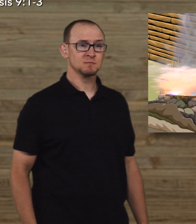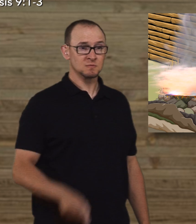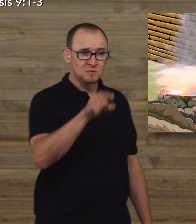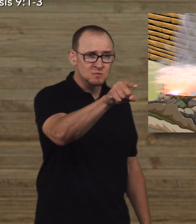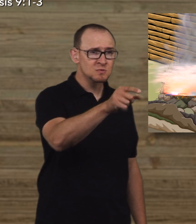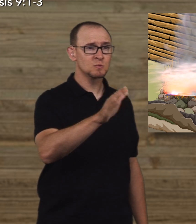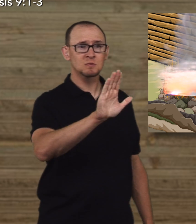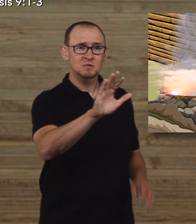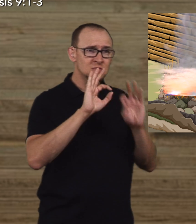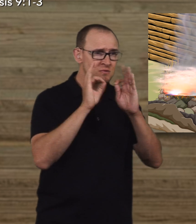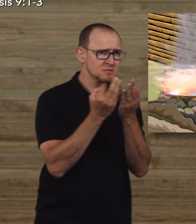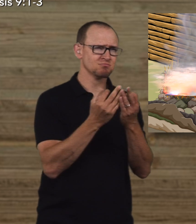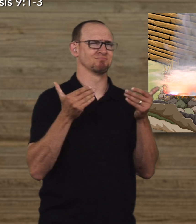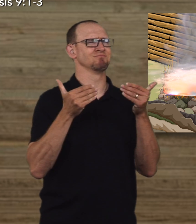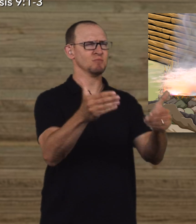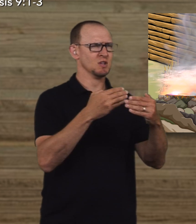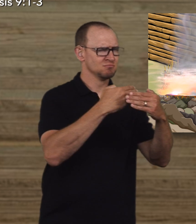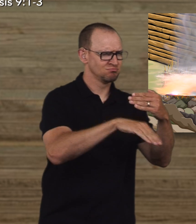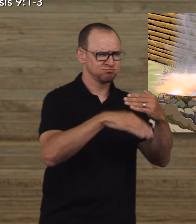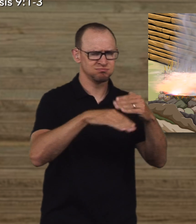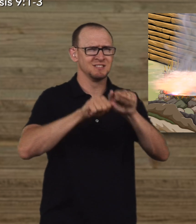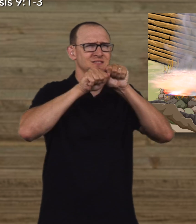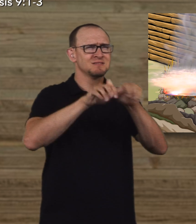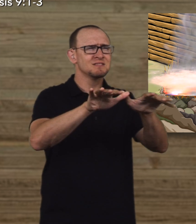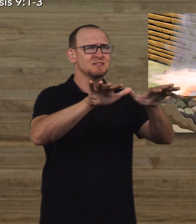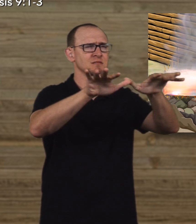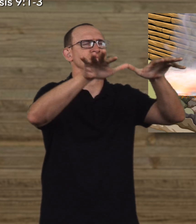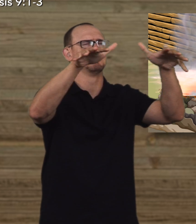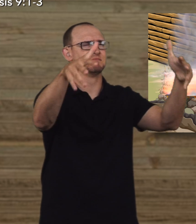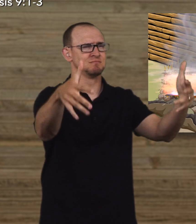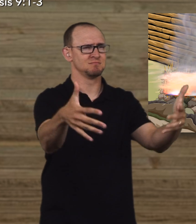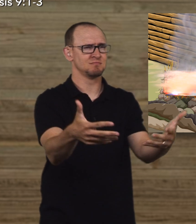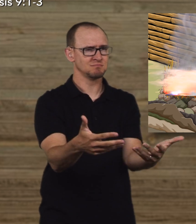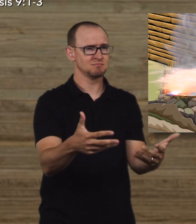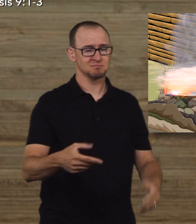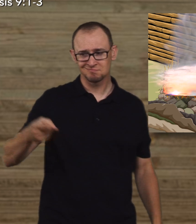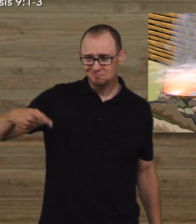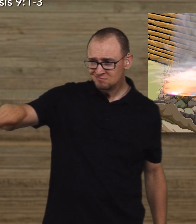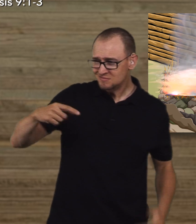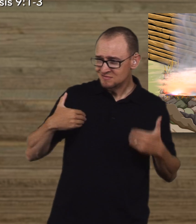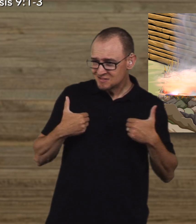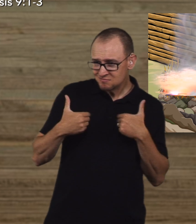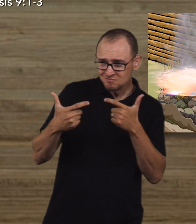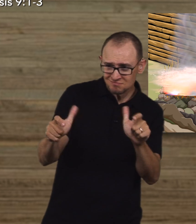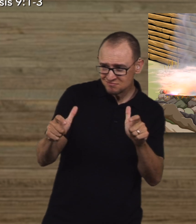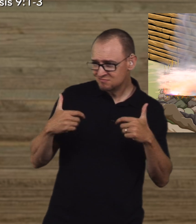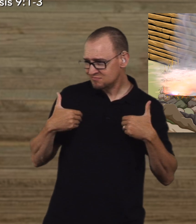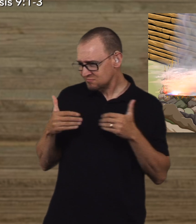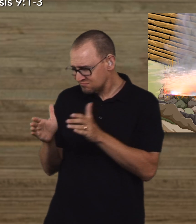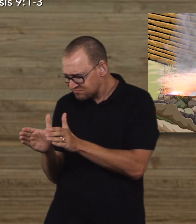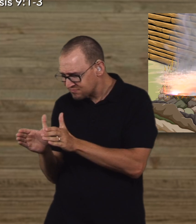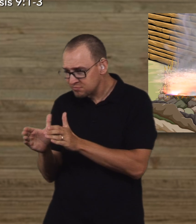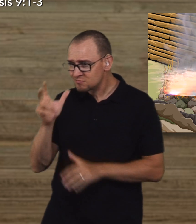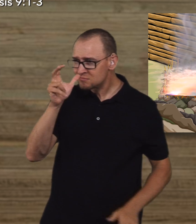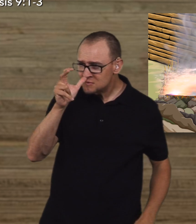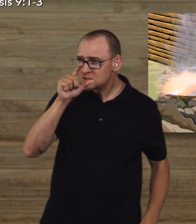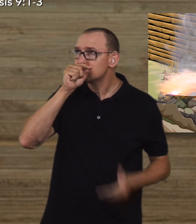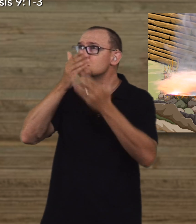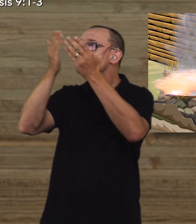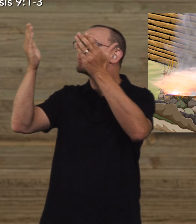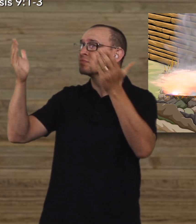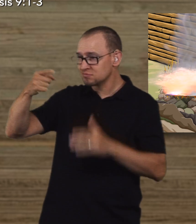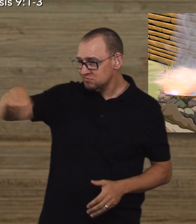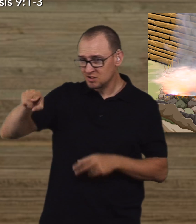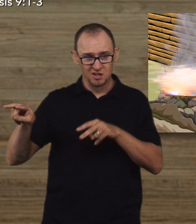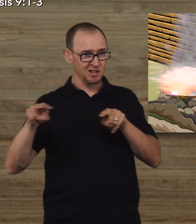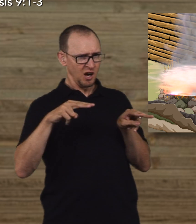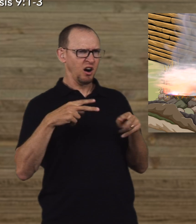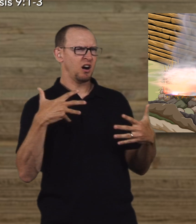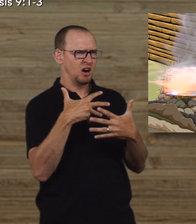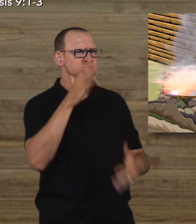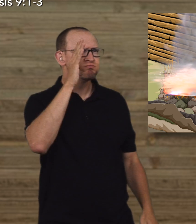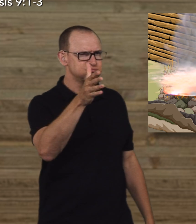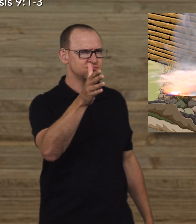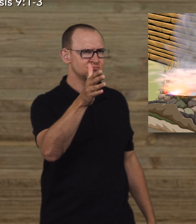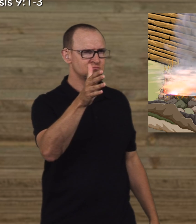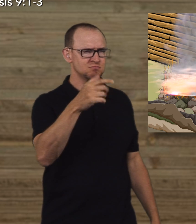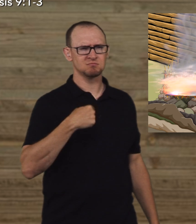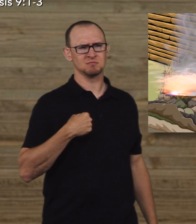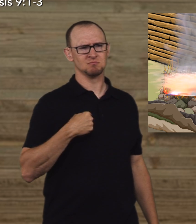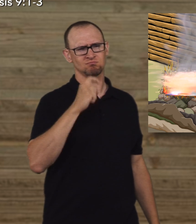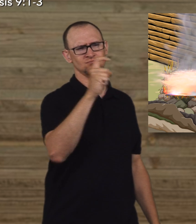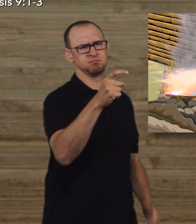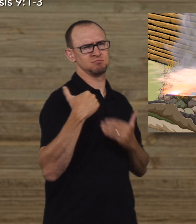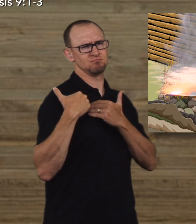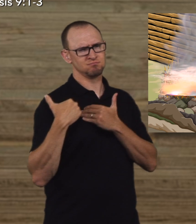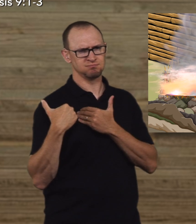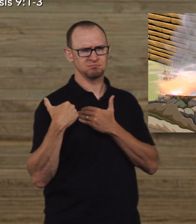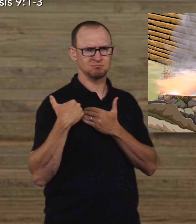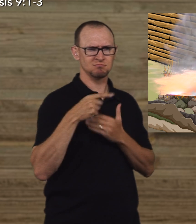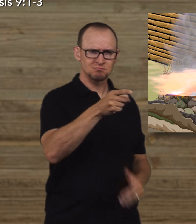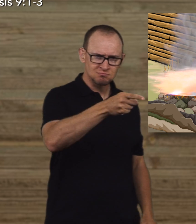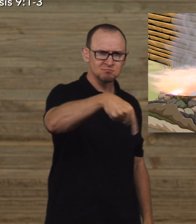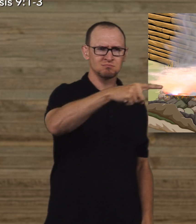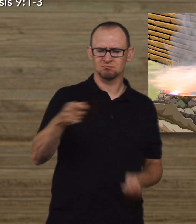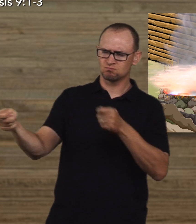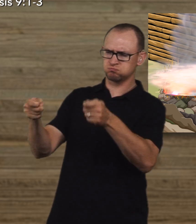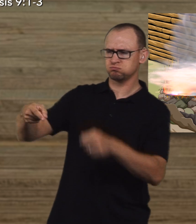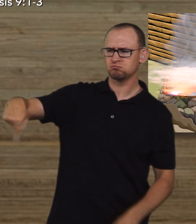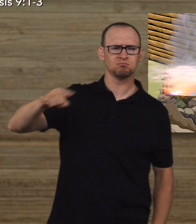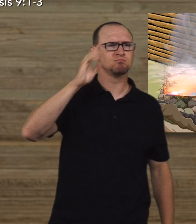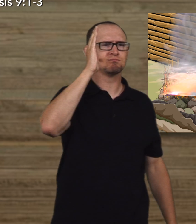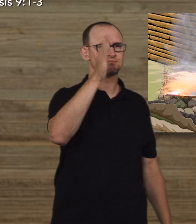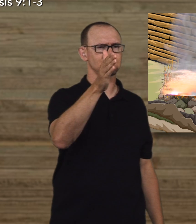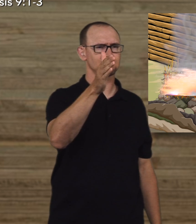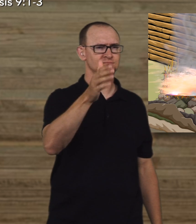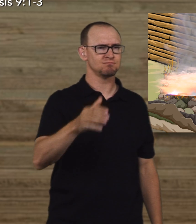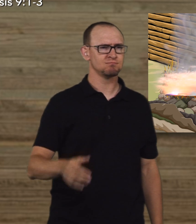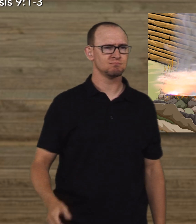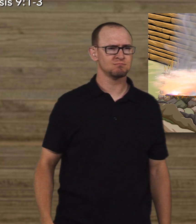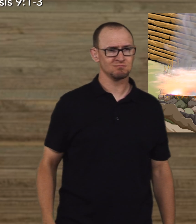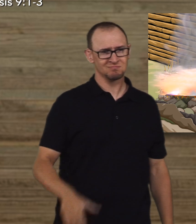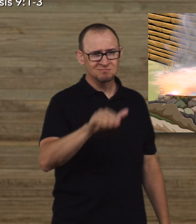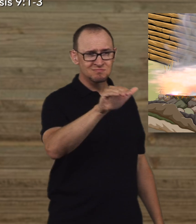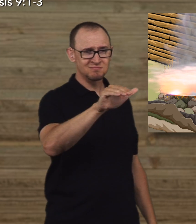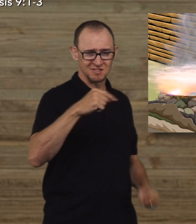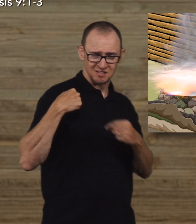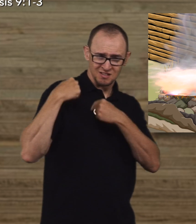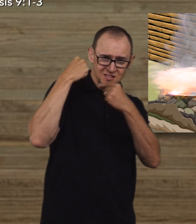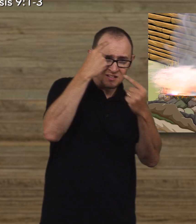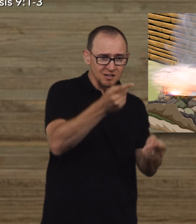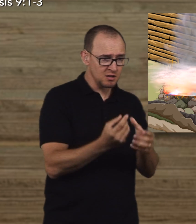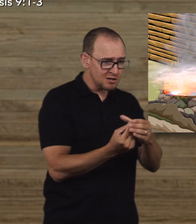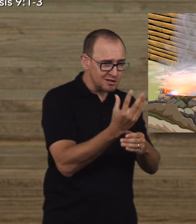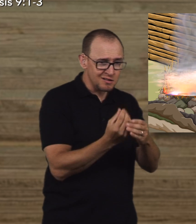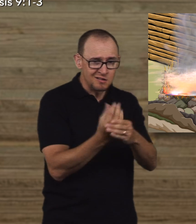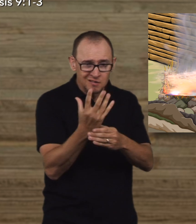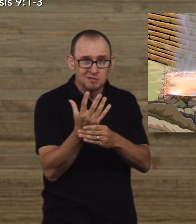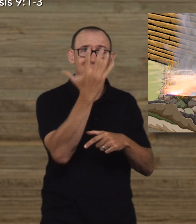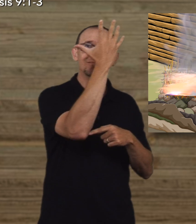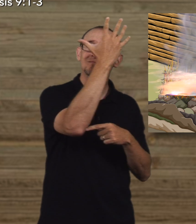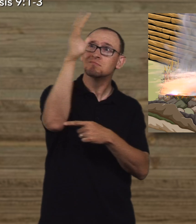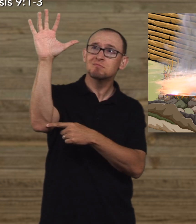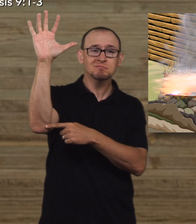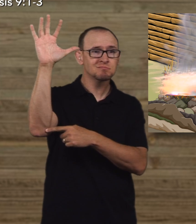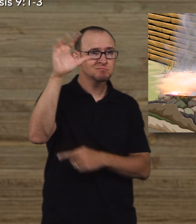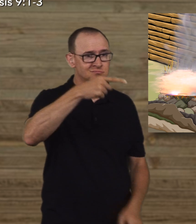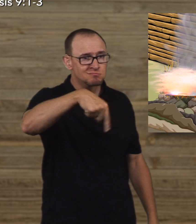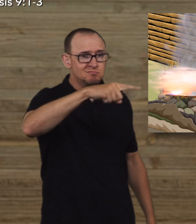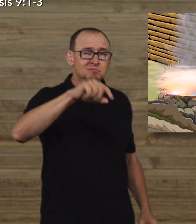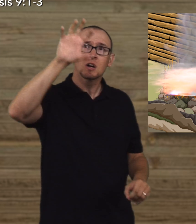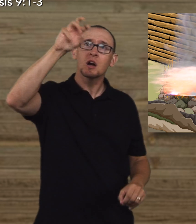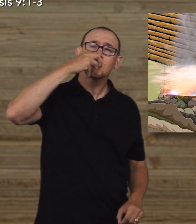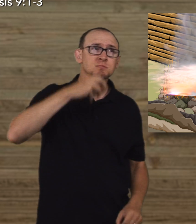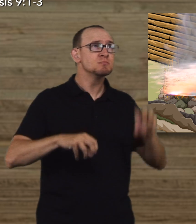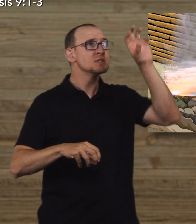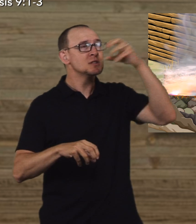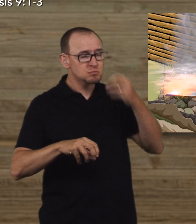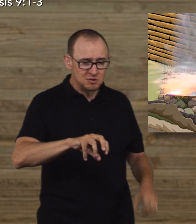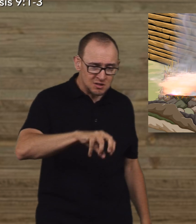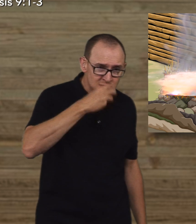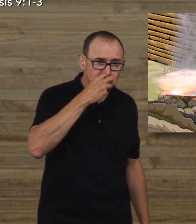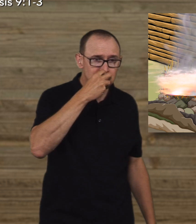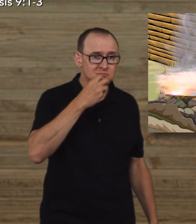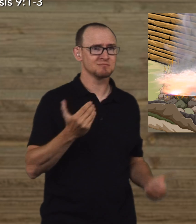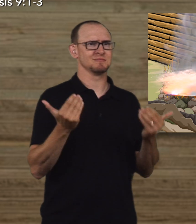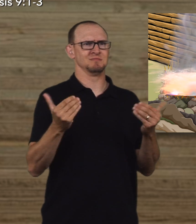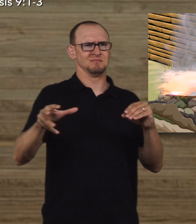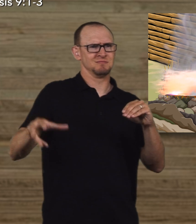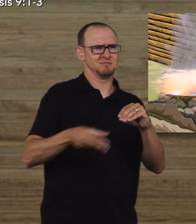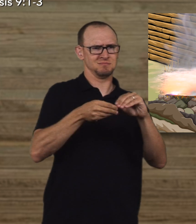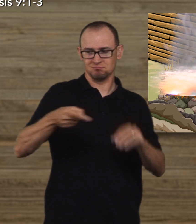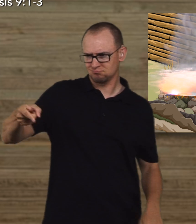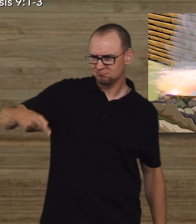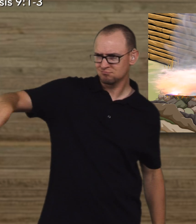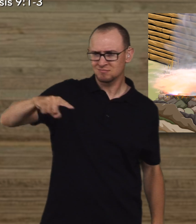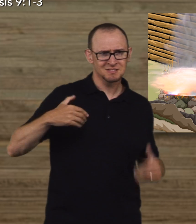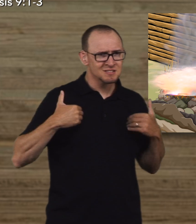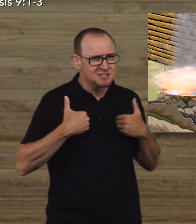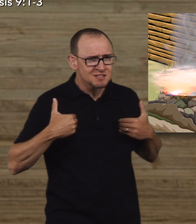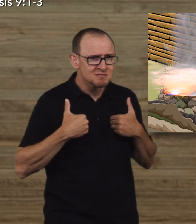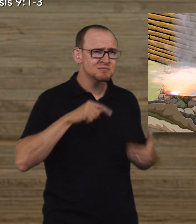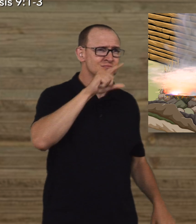The fear and dread of you will fall on every living creature on the earth, every bird of the air, every creature that crawls on the ground, and all the fish of the sea. They are delivered into your hand.